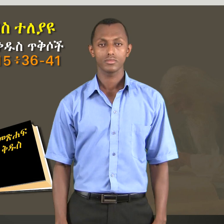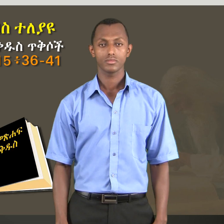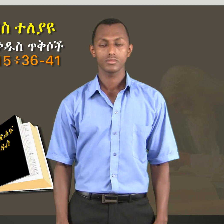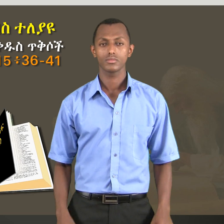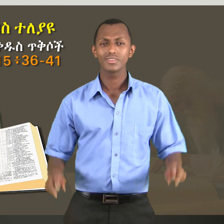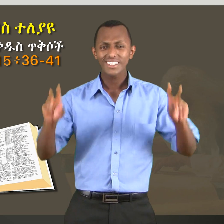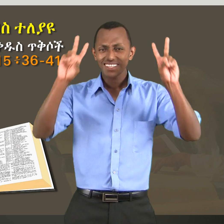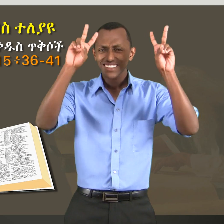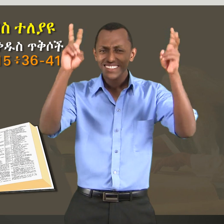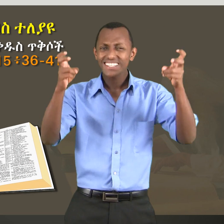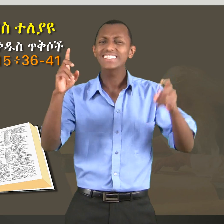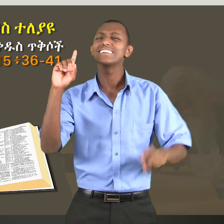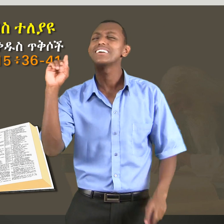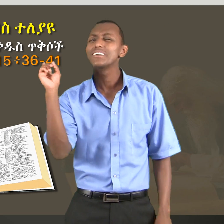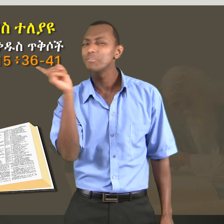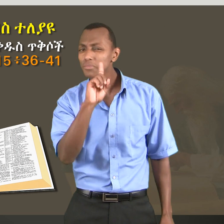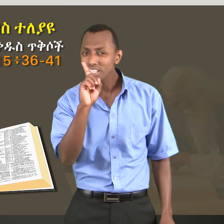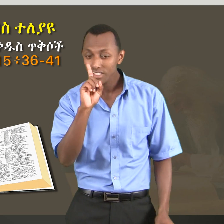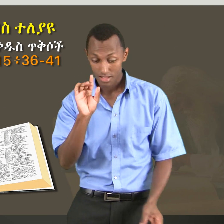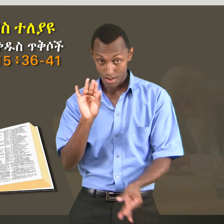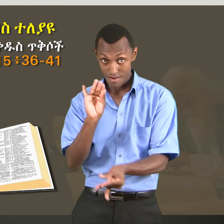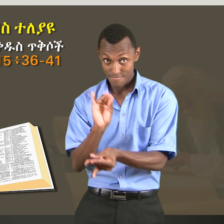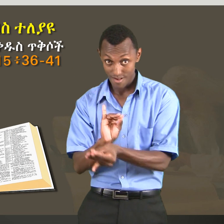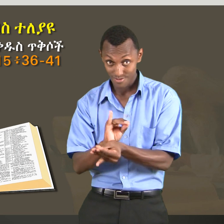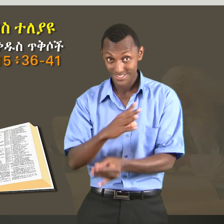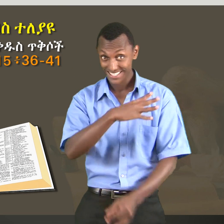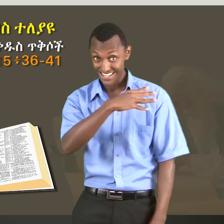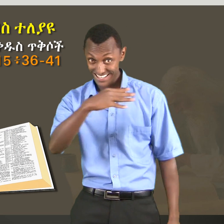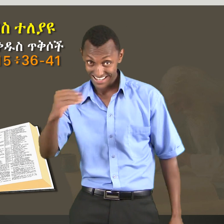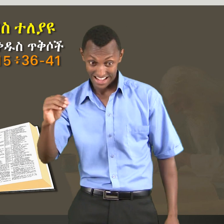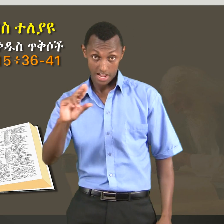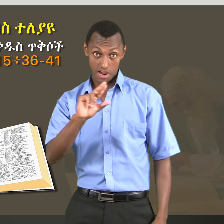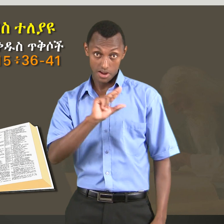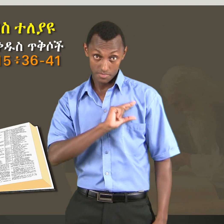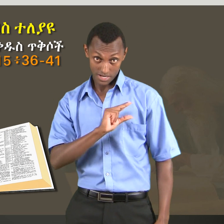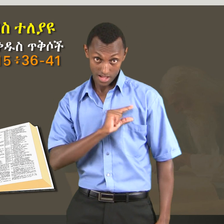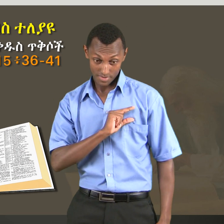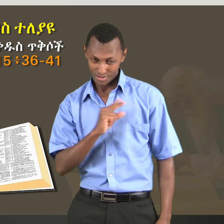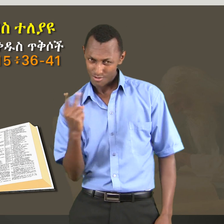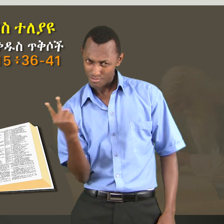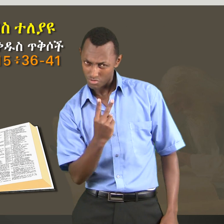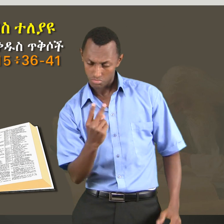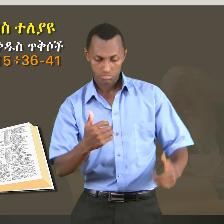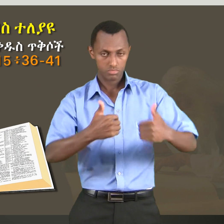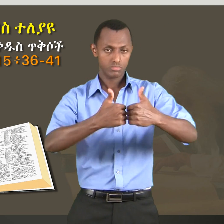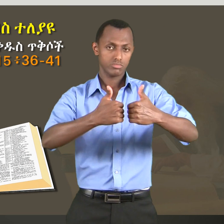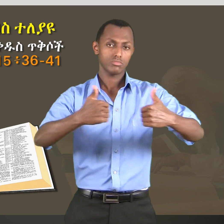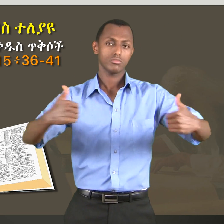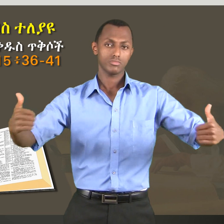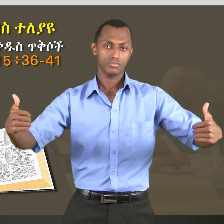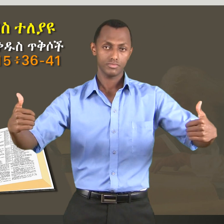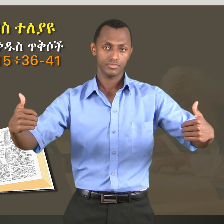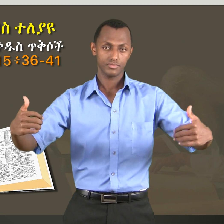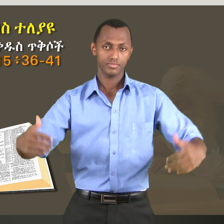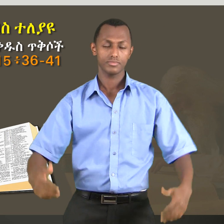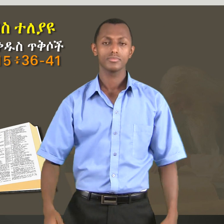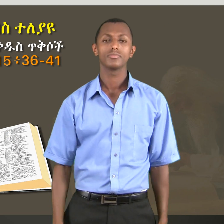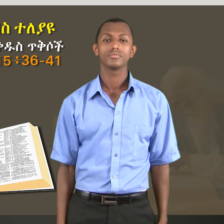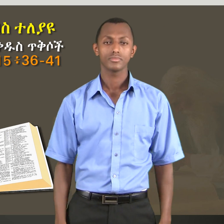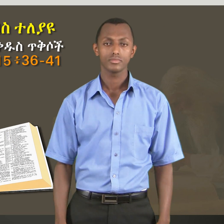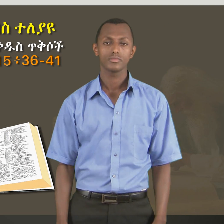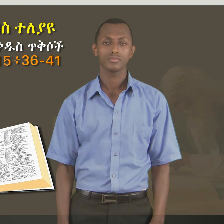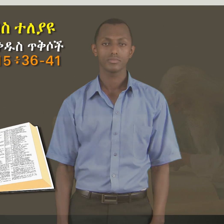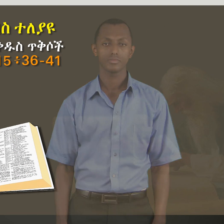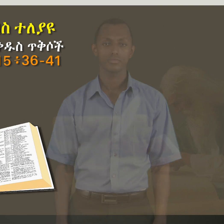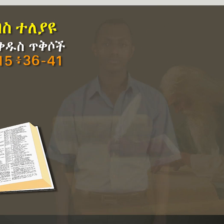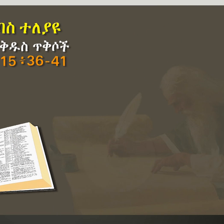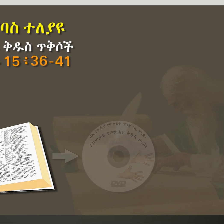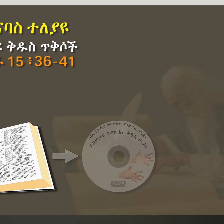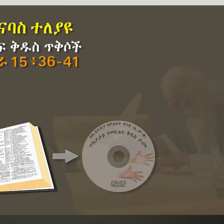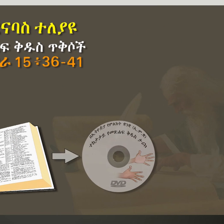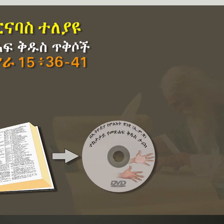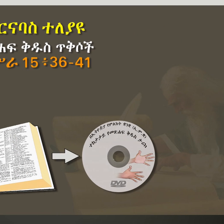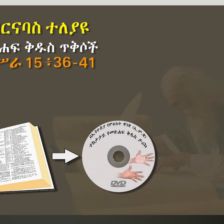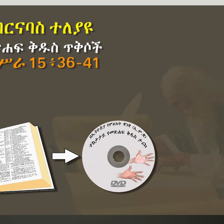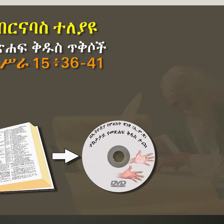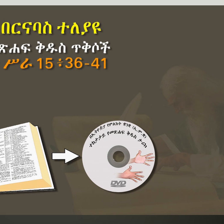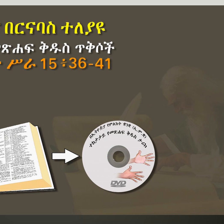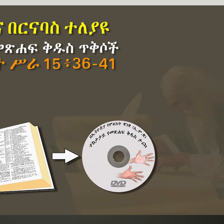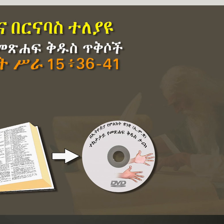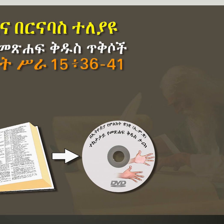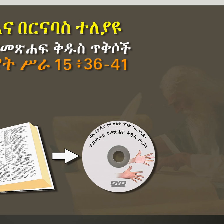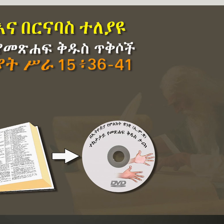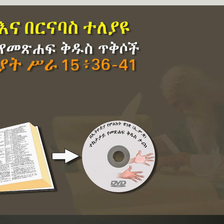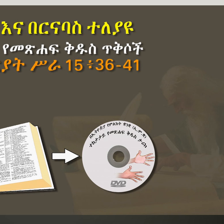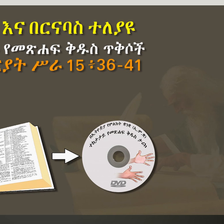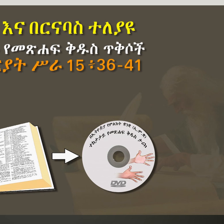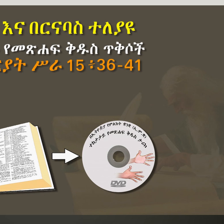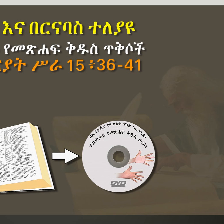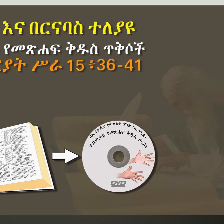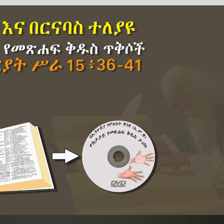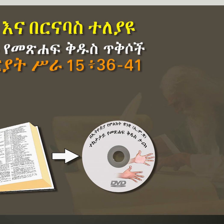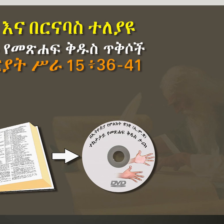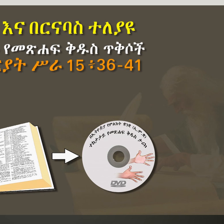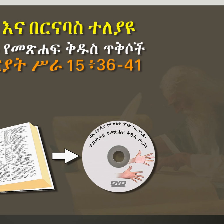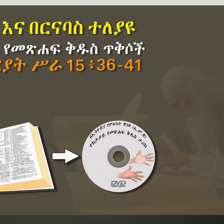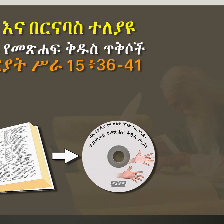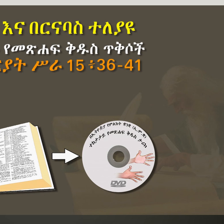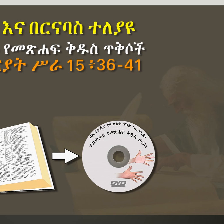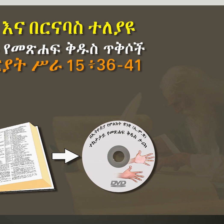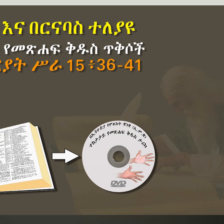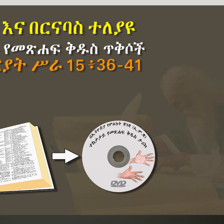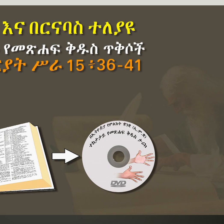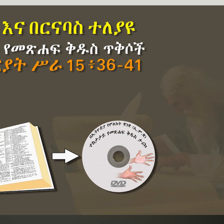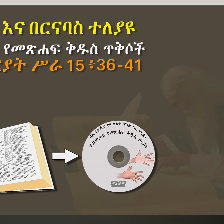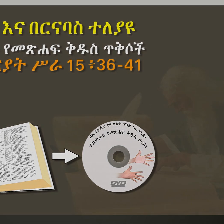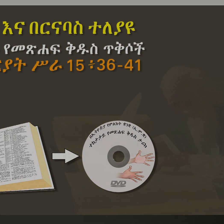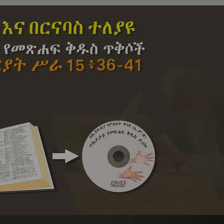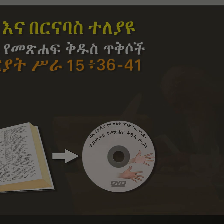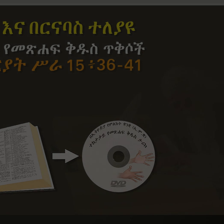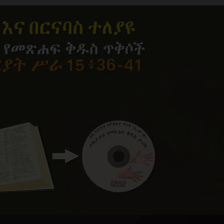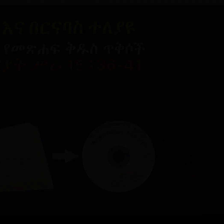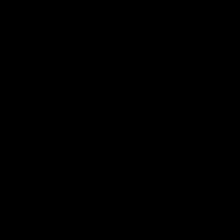Paul and Barnabas separate